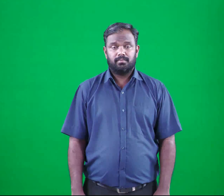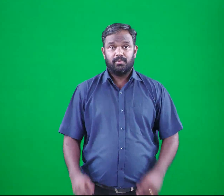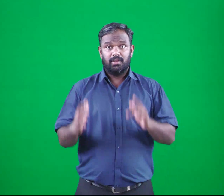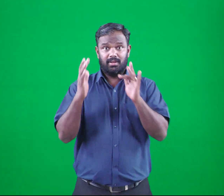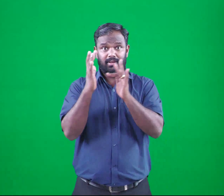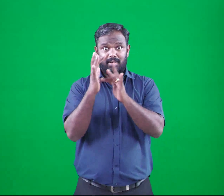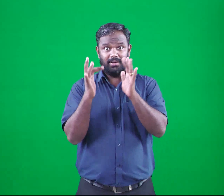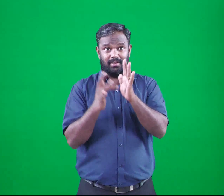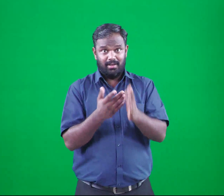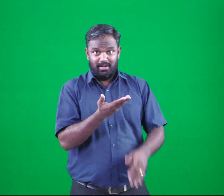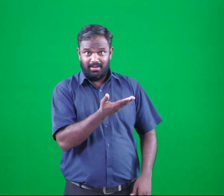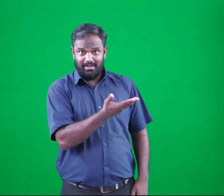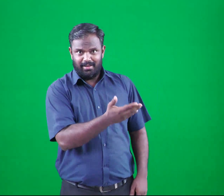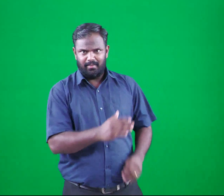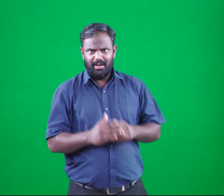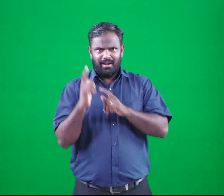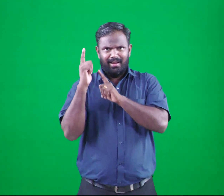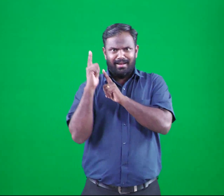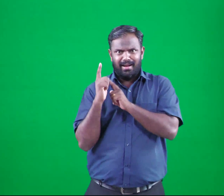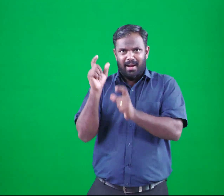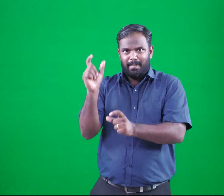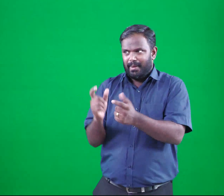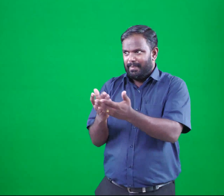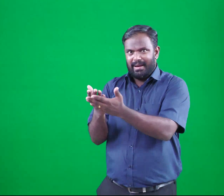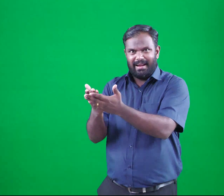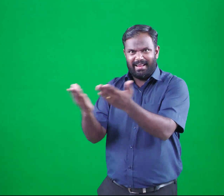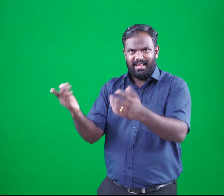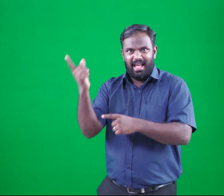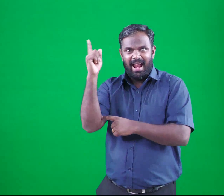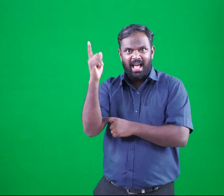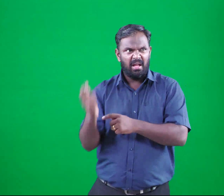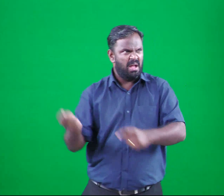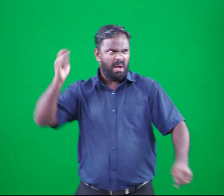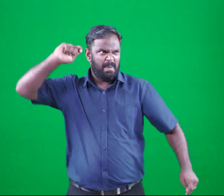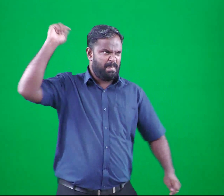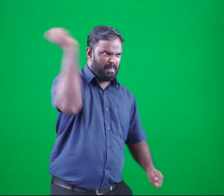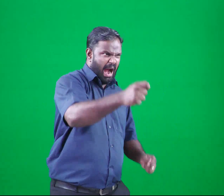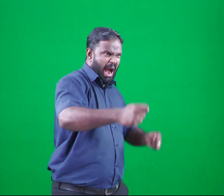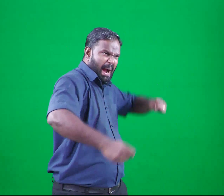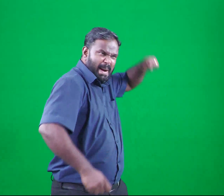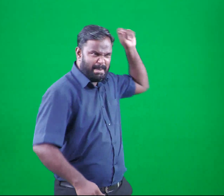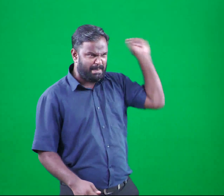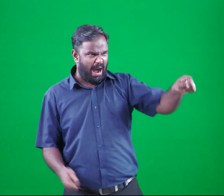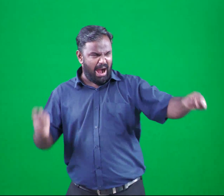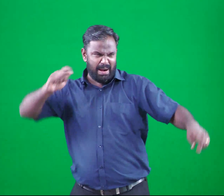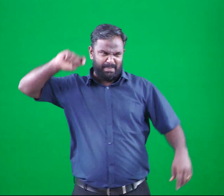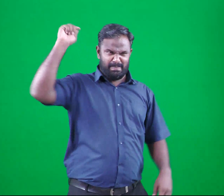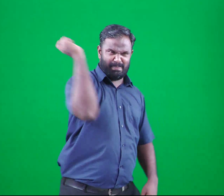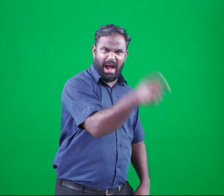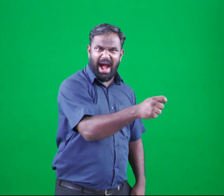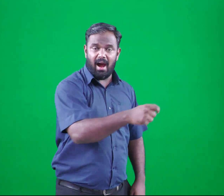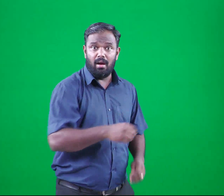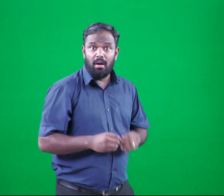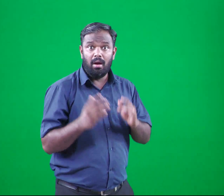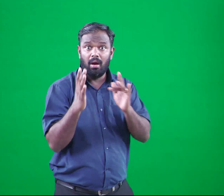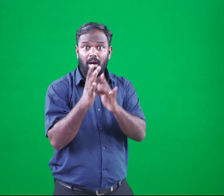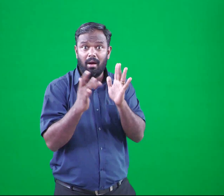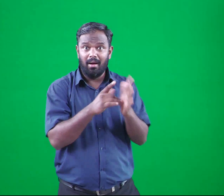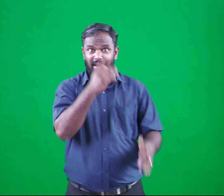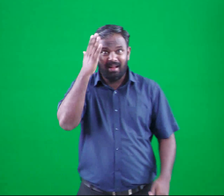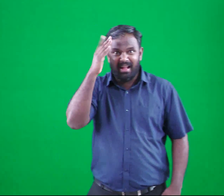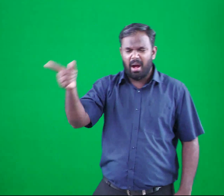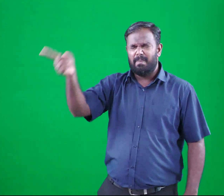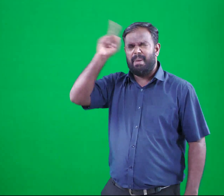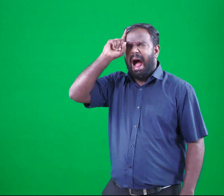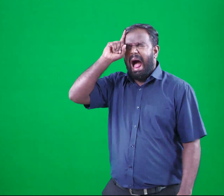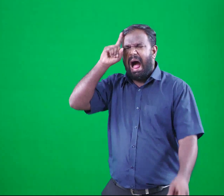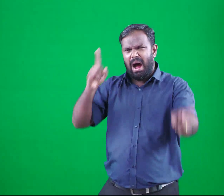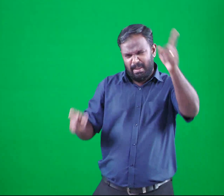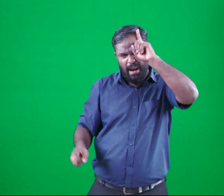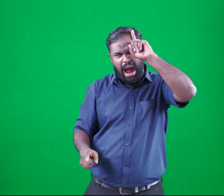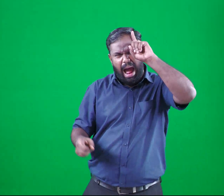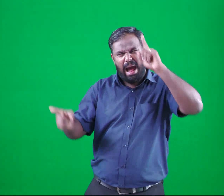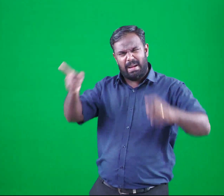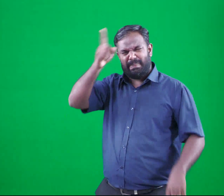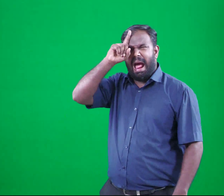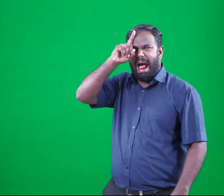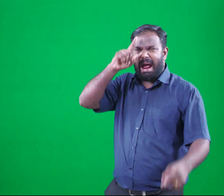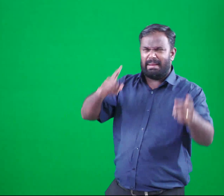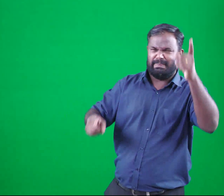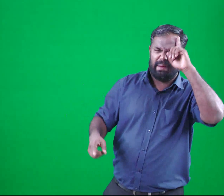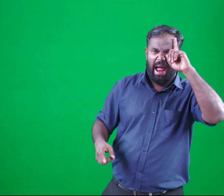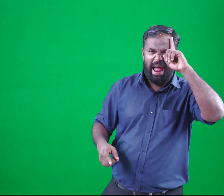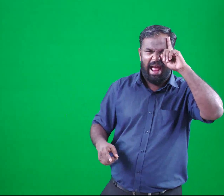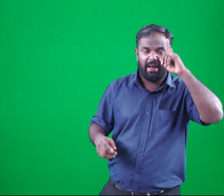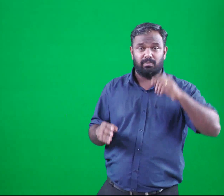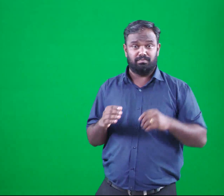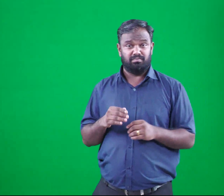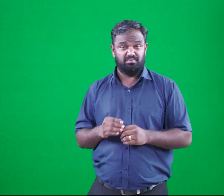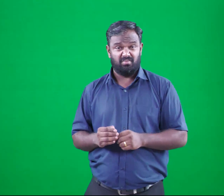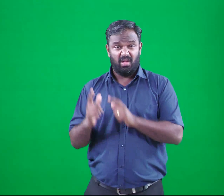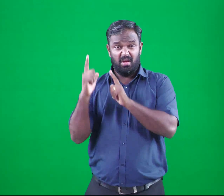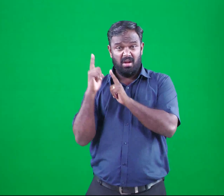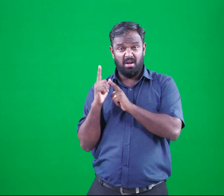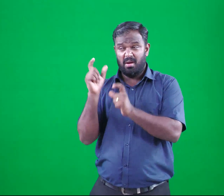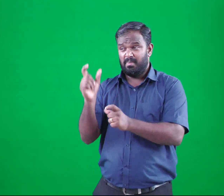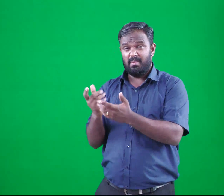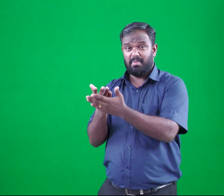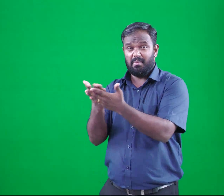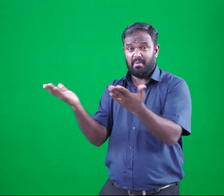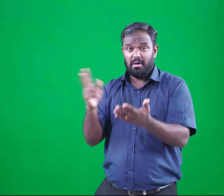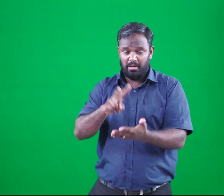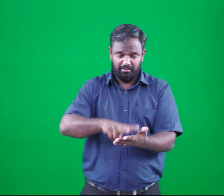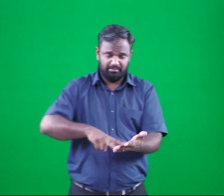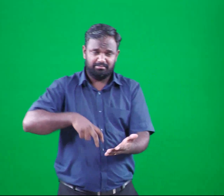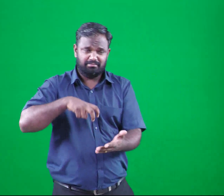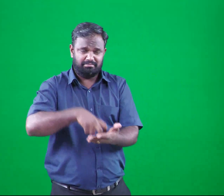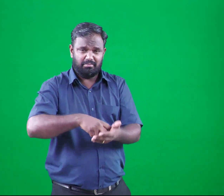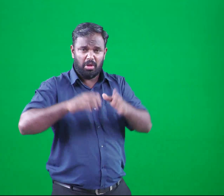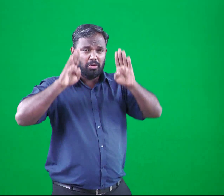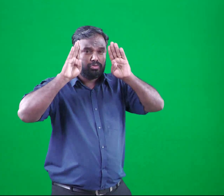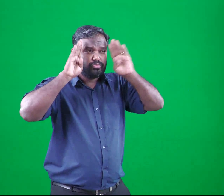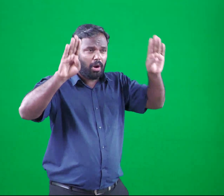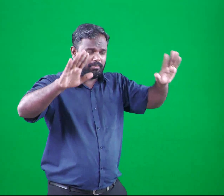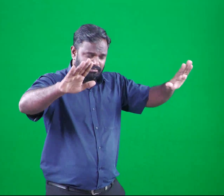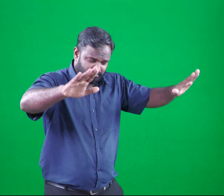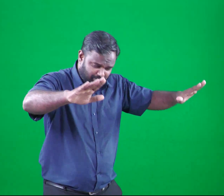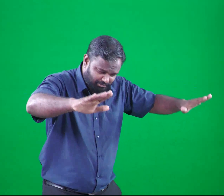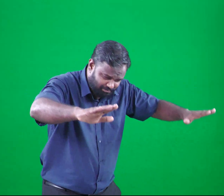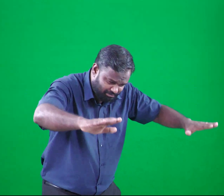They kept striking His head with a staff and spitting on Him.